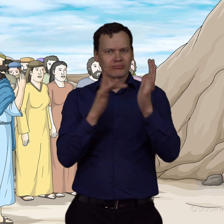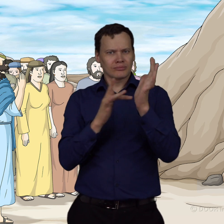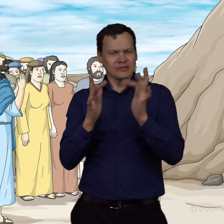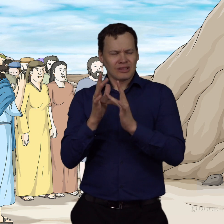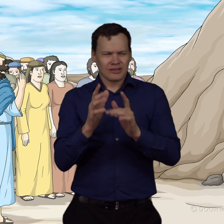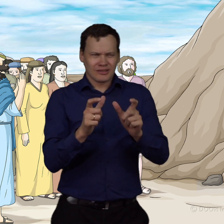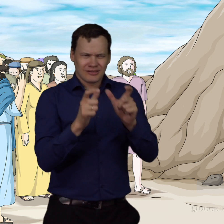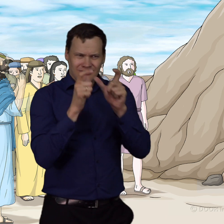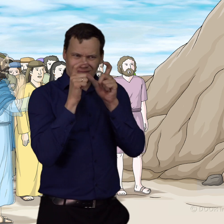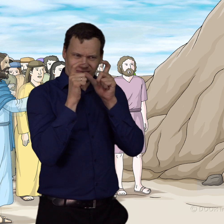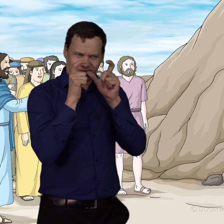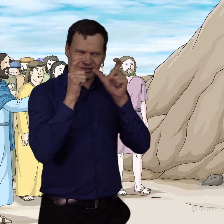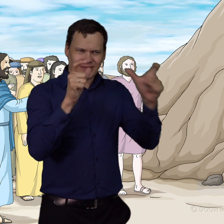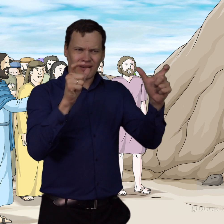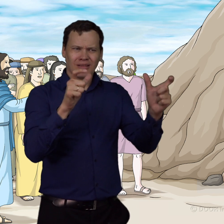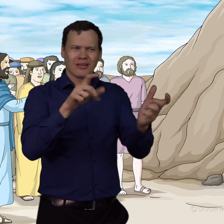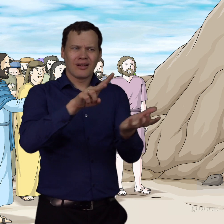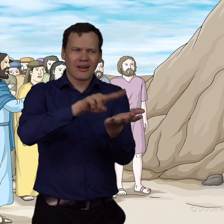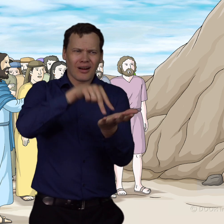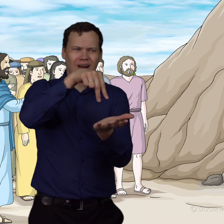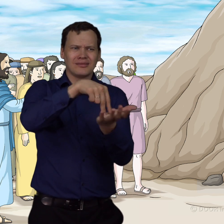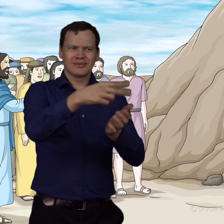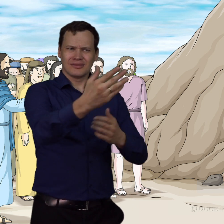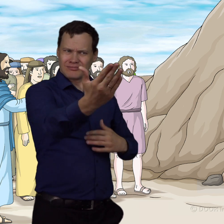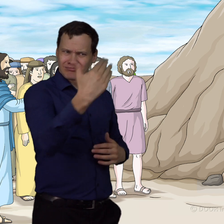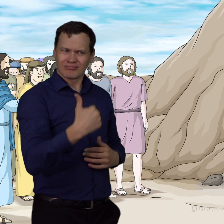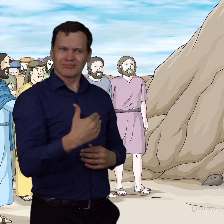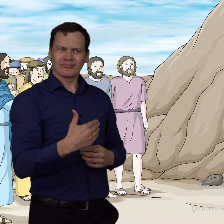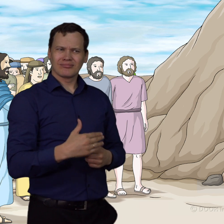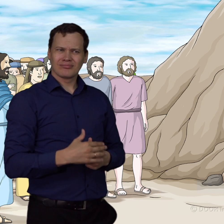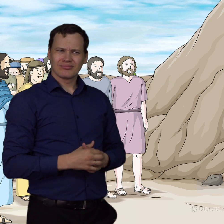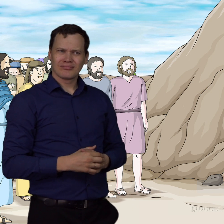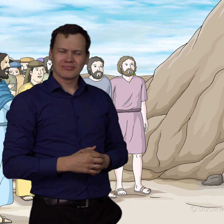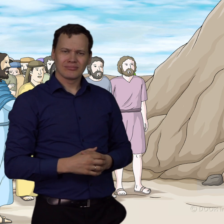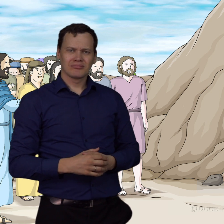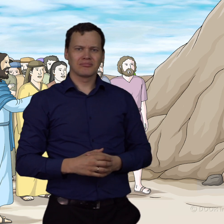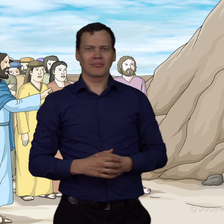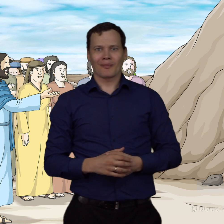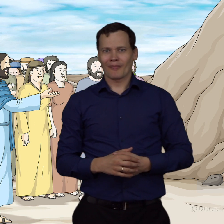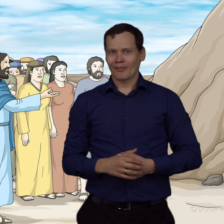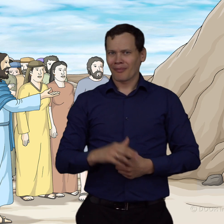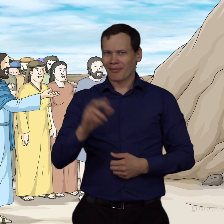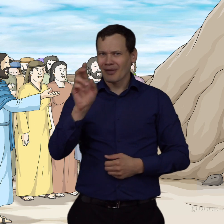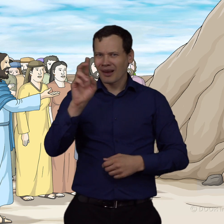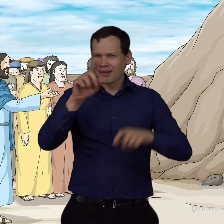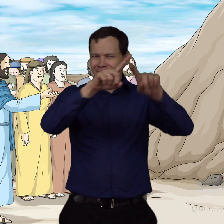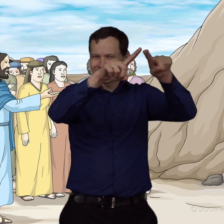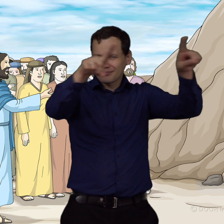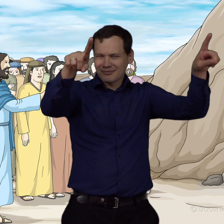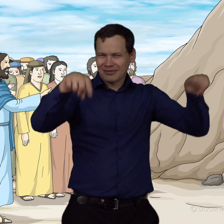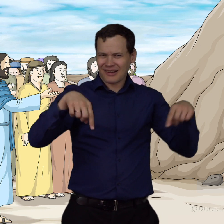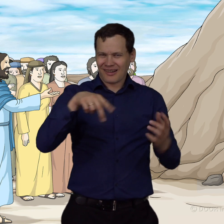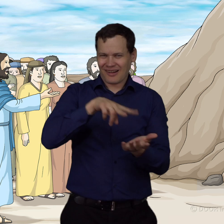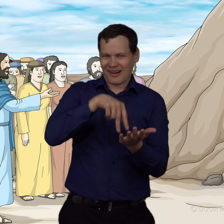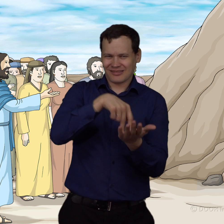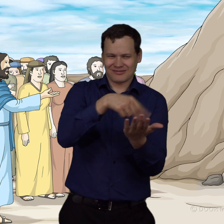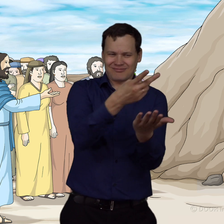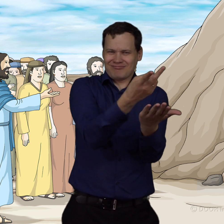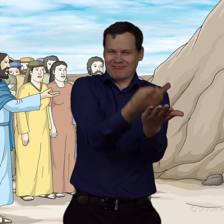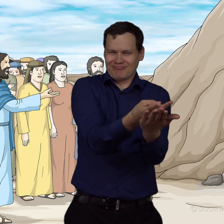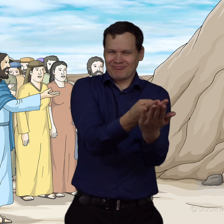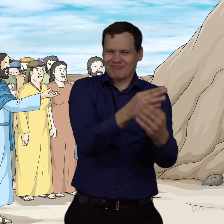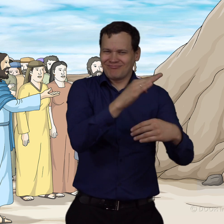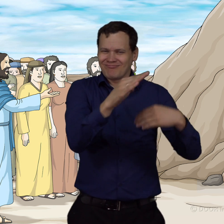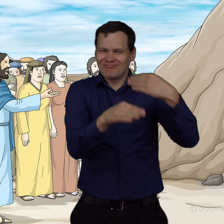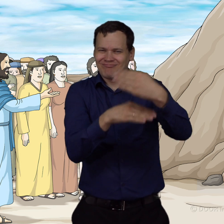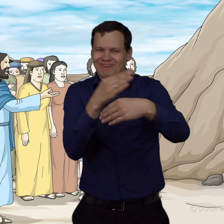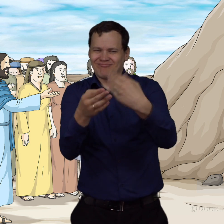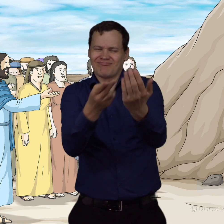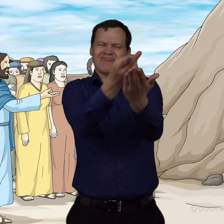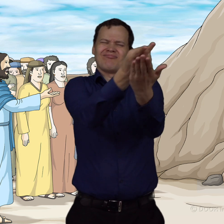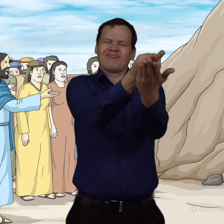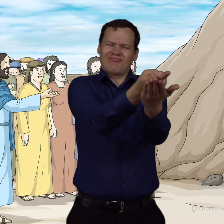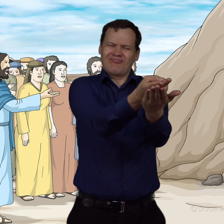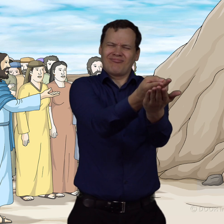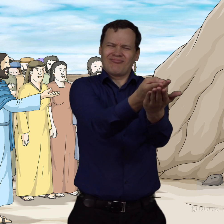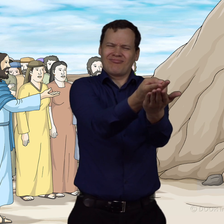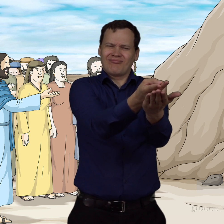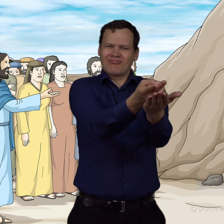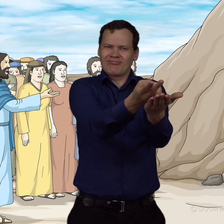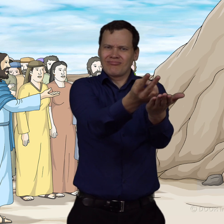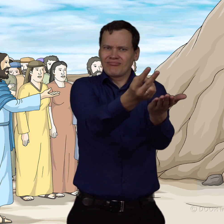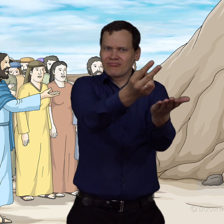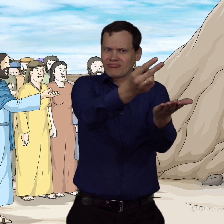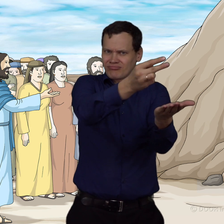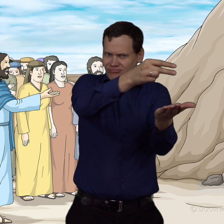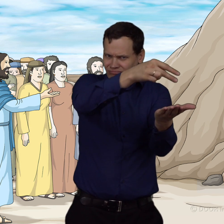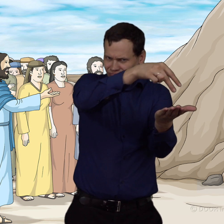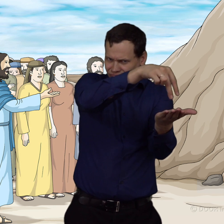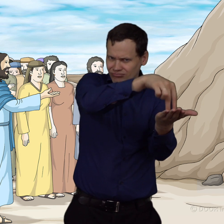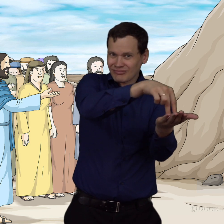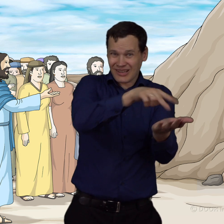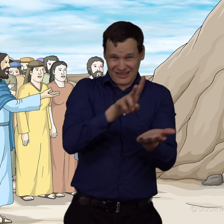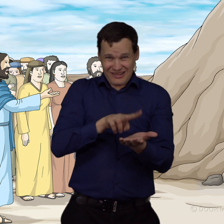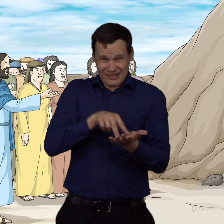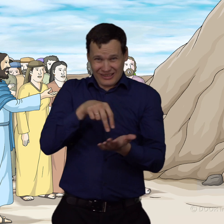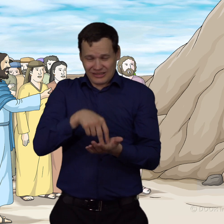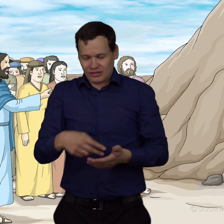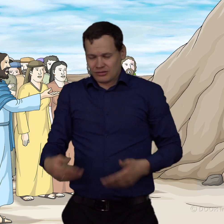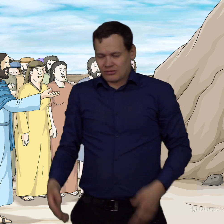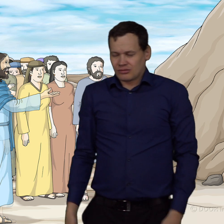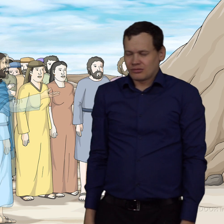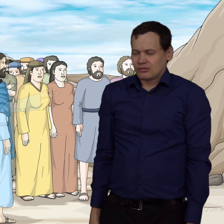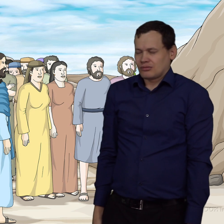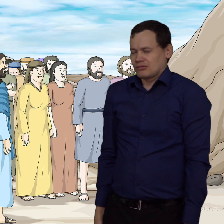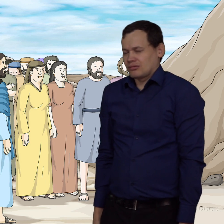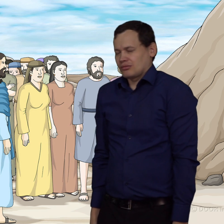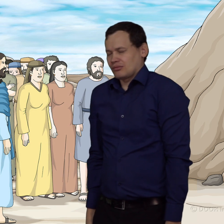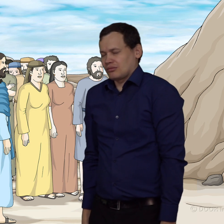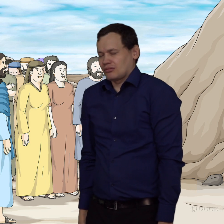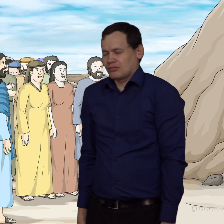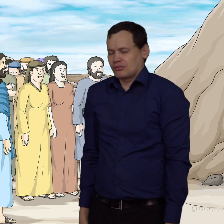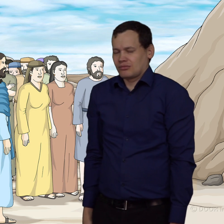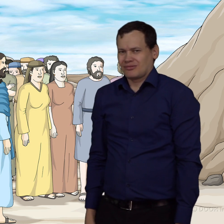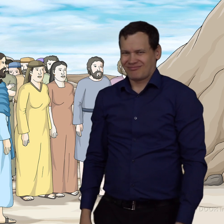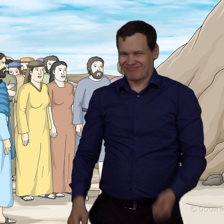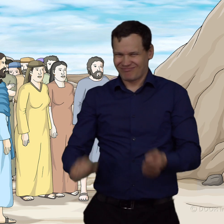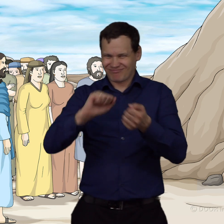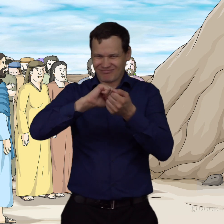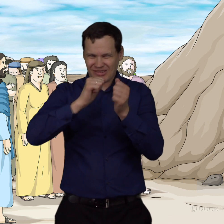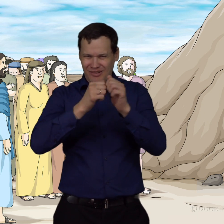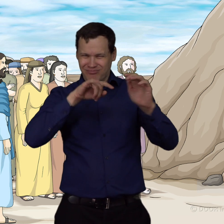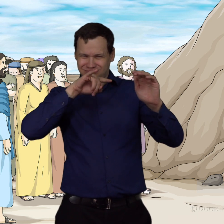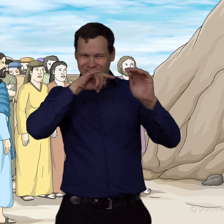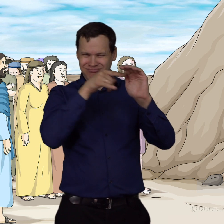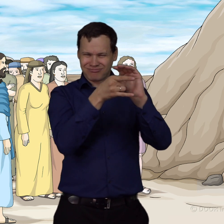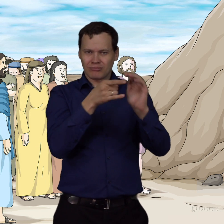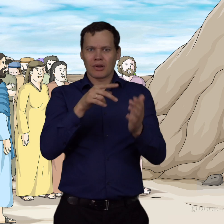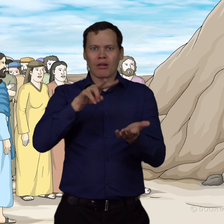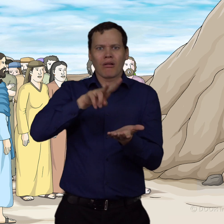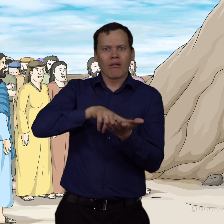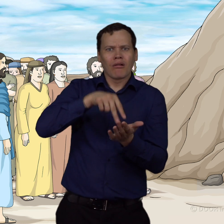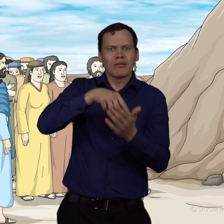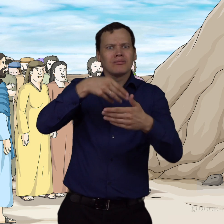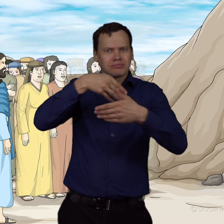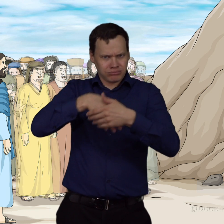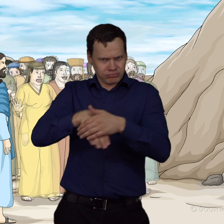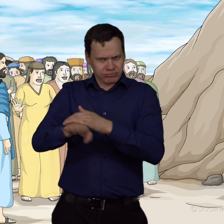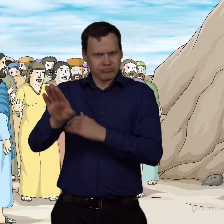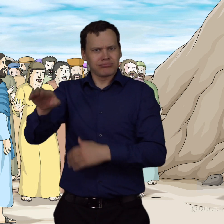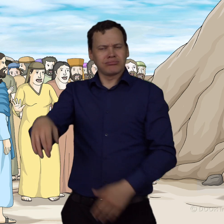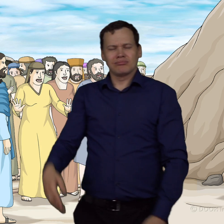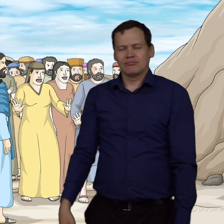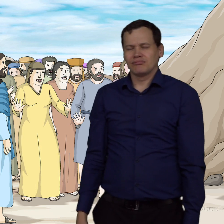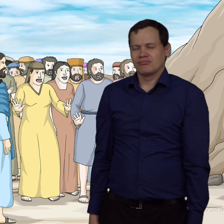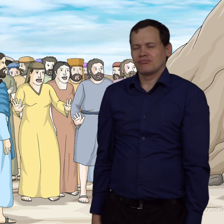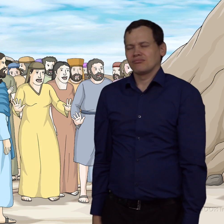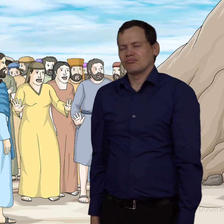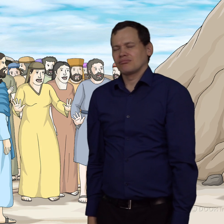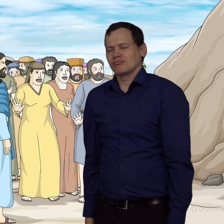After Jesus had said this, He called out in a loud voice, “Lazarus, come out!”